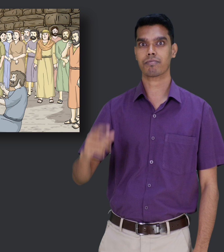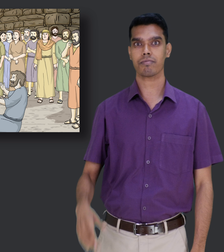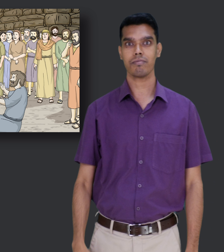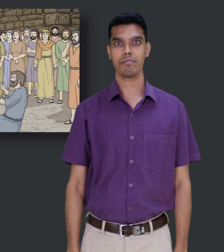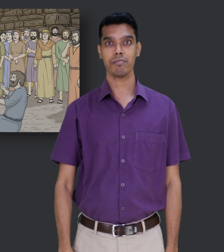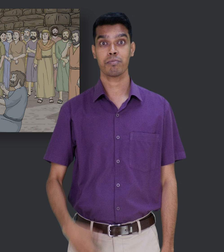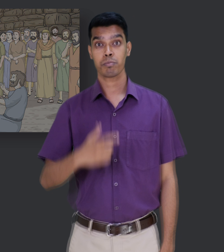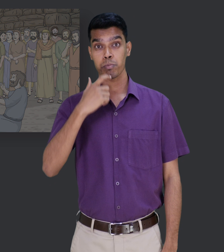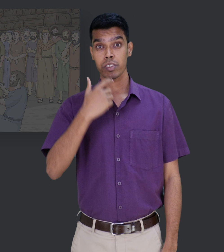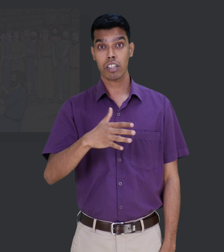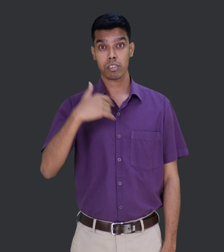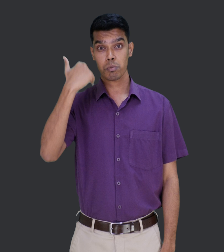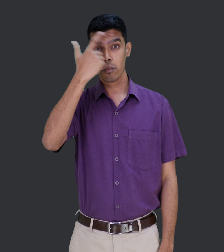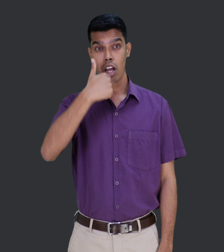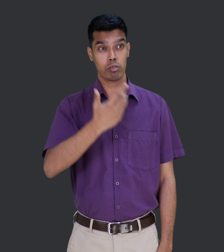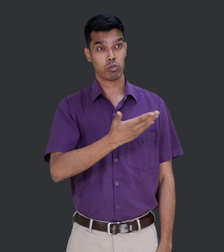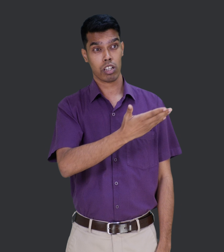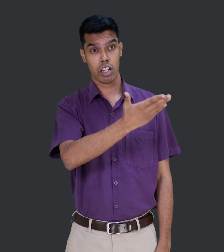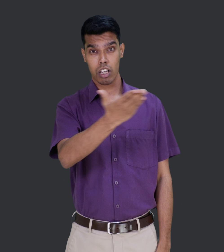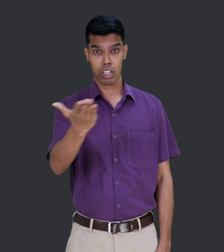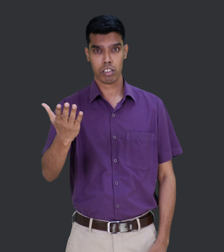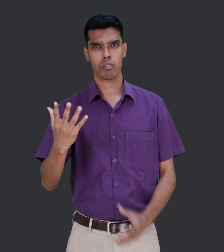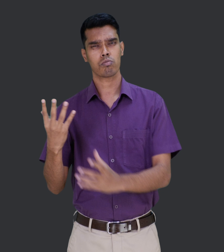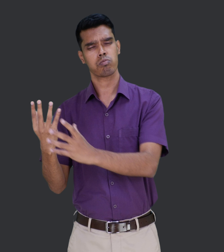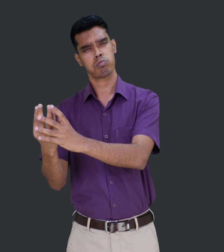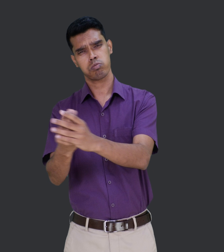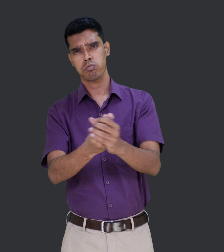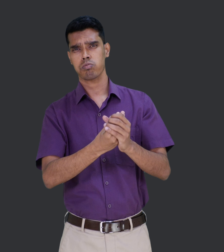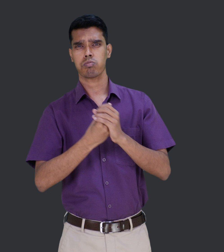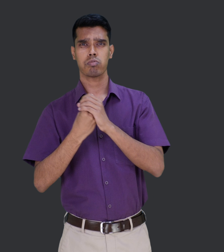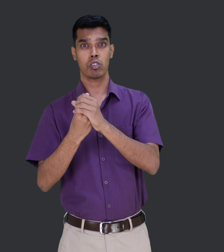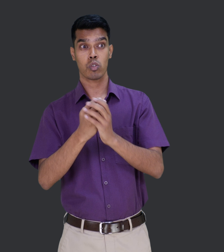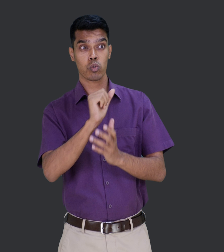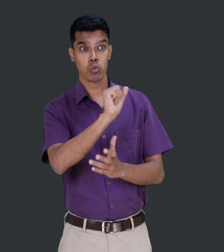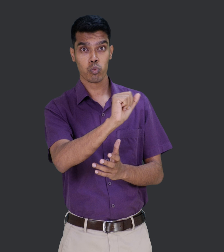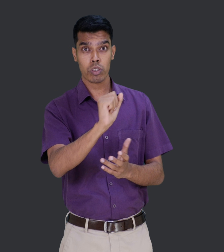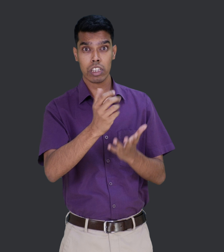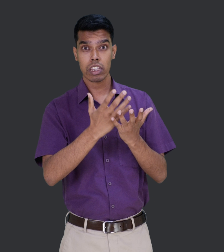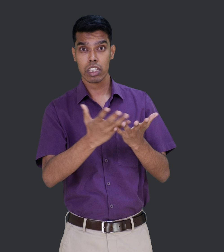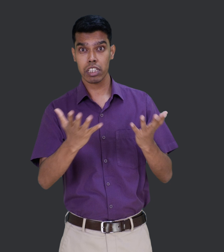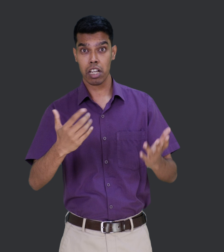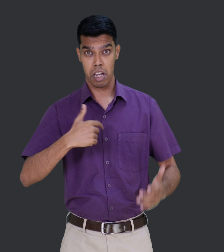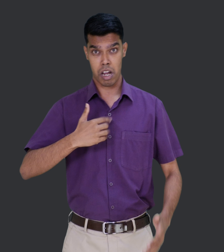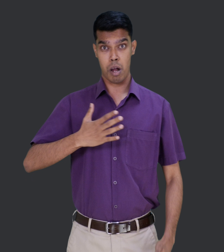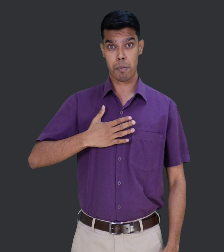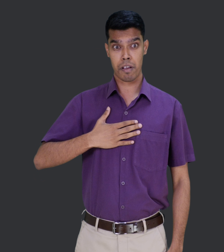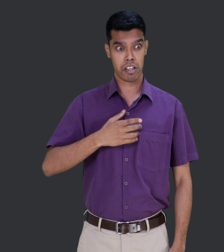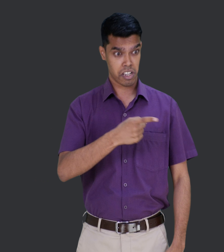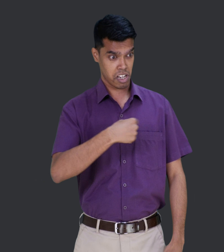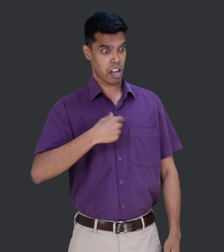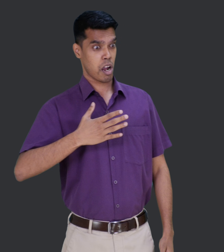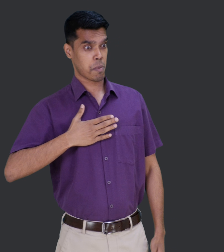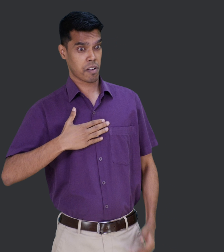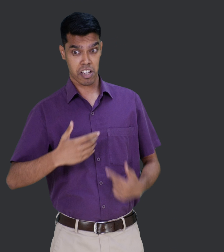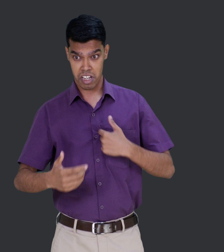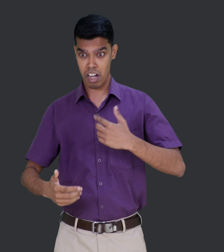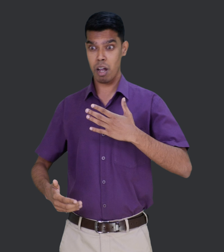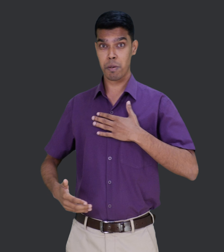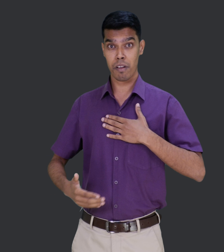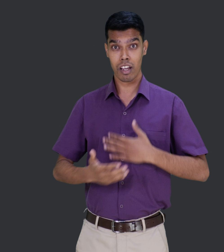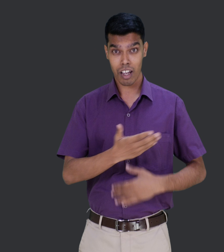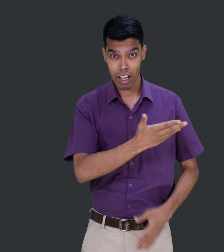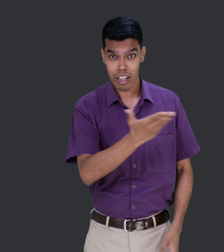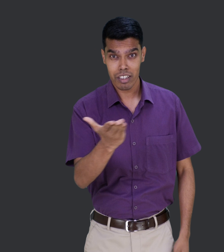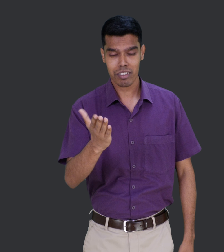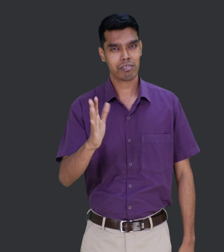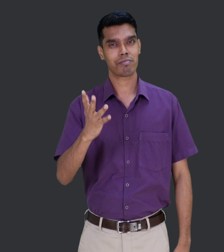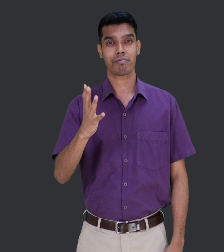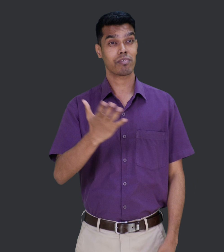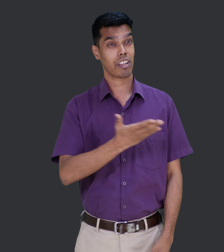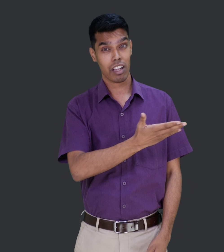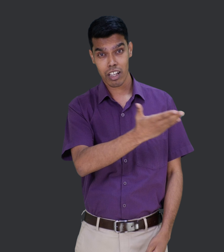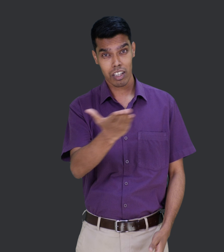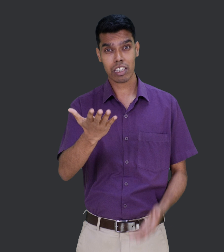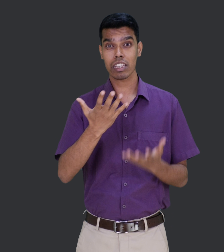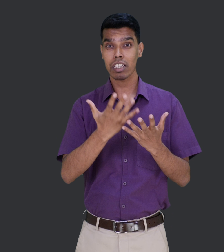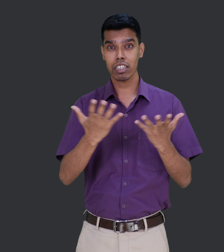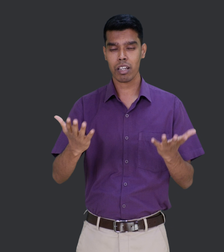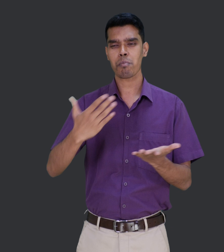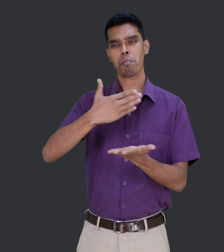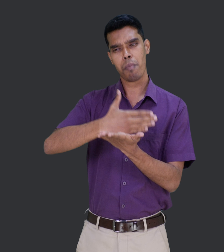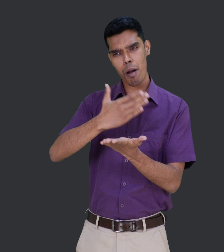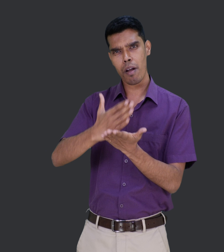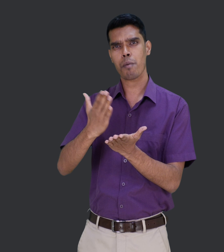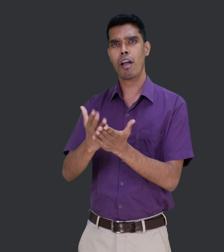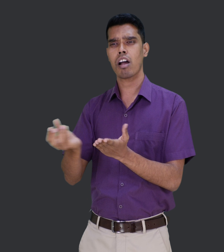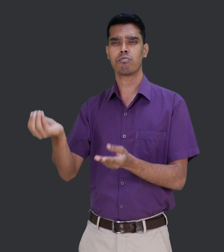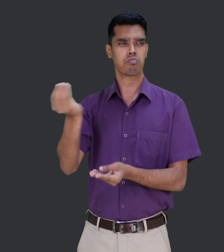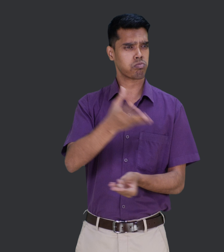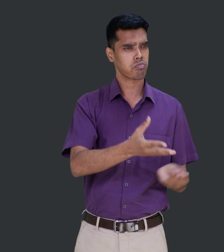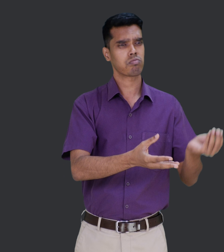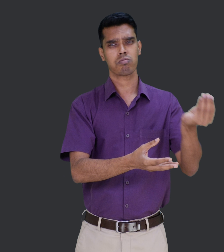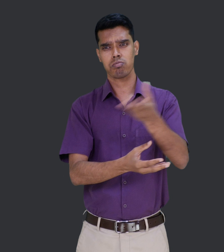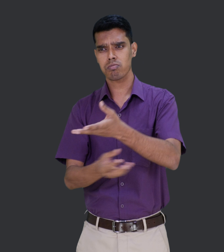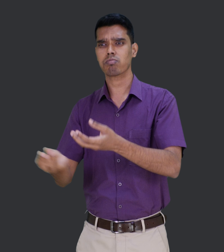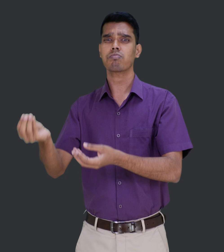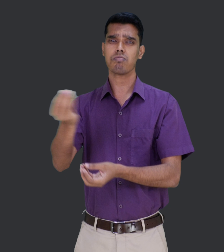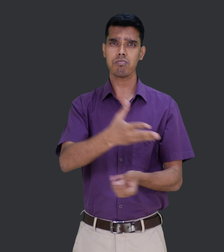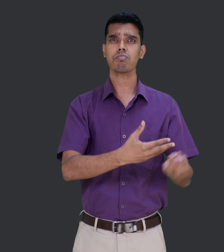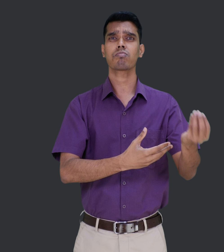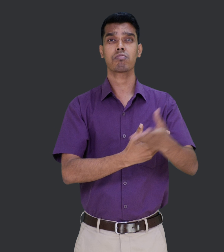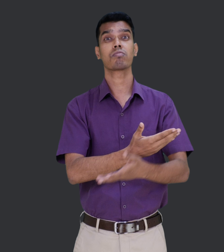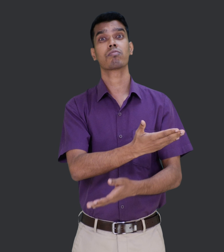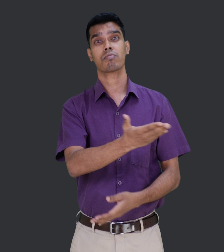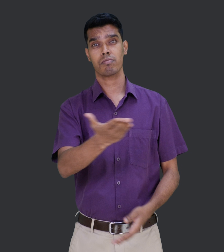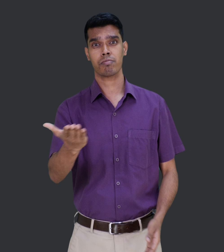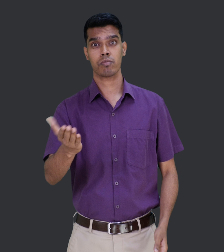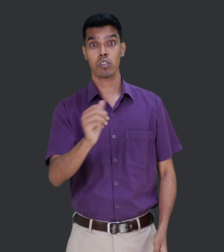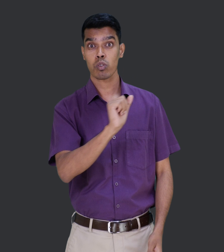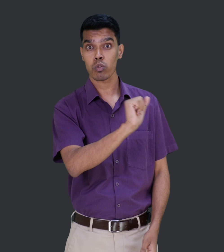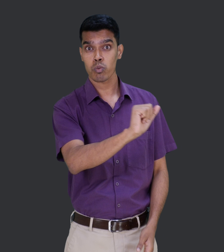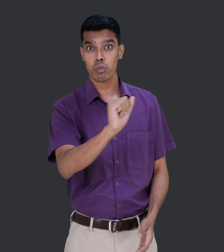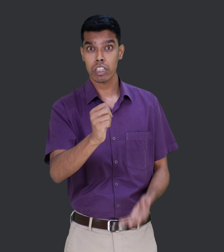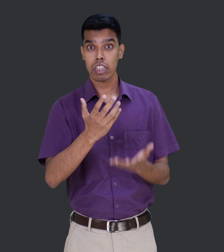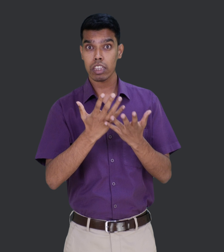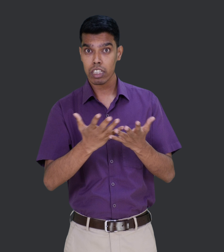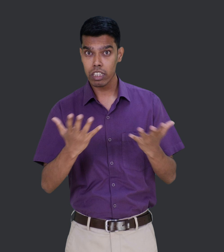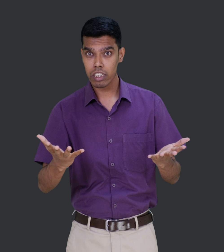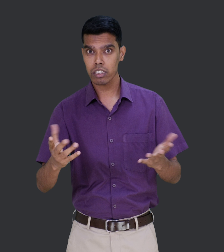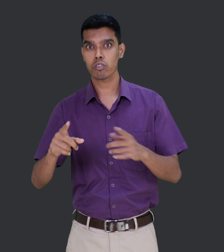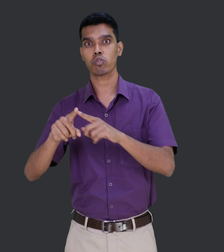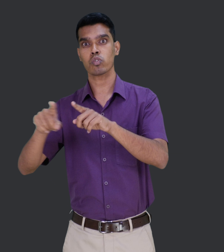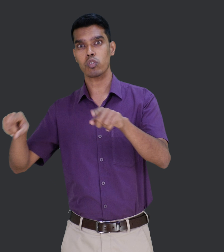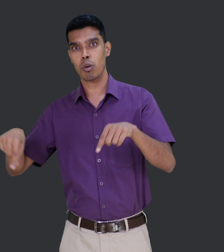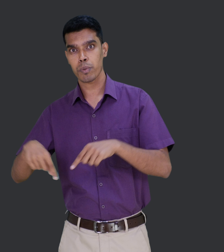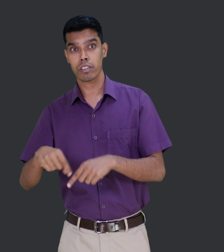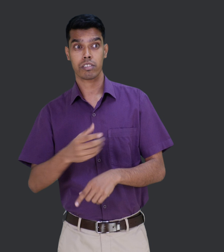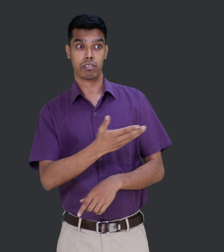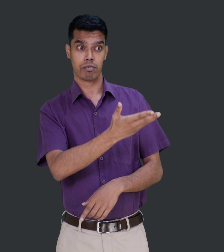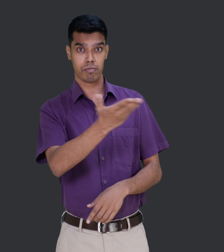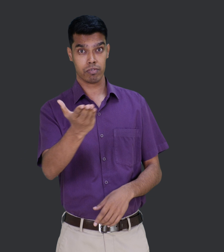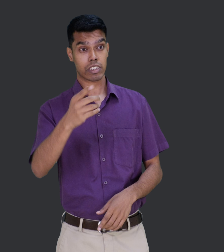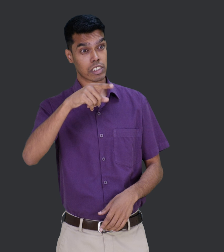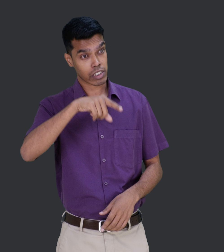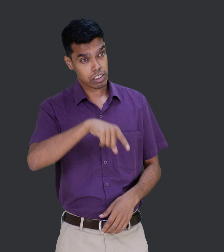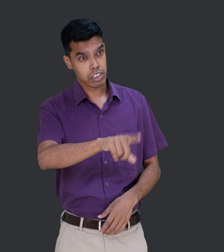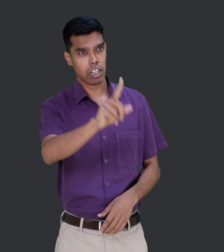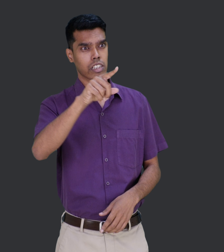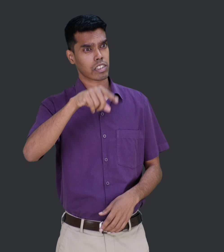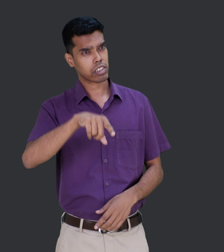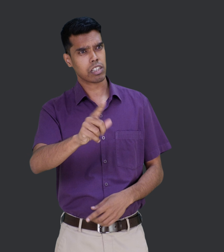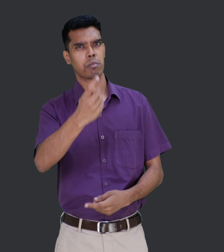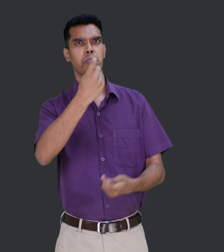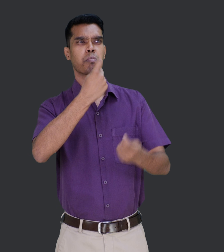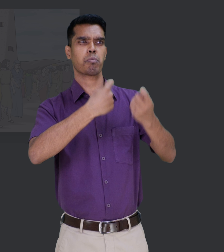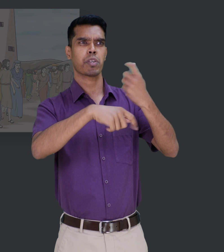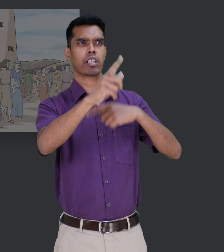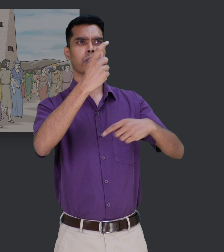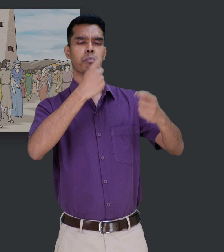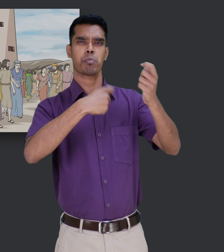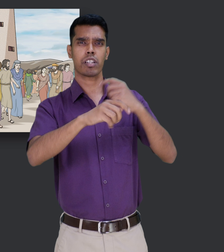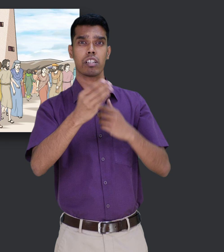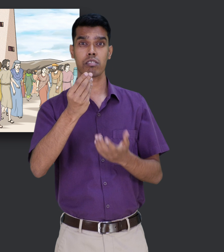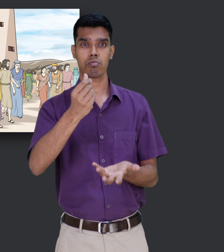All the believers were together and had everything in common.